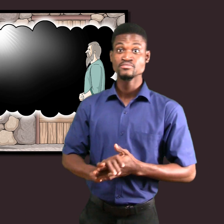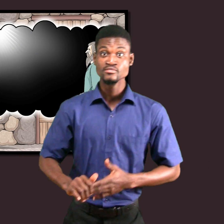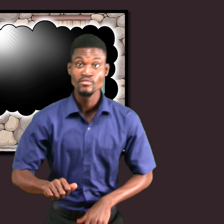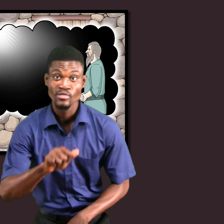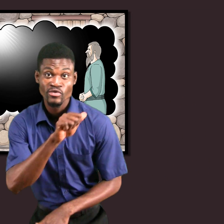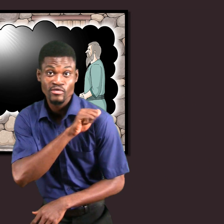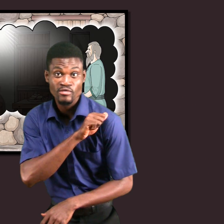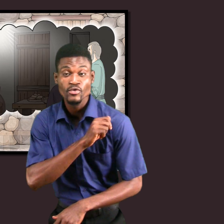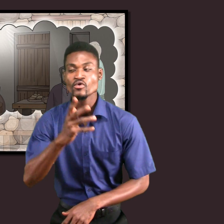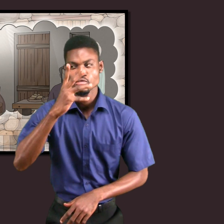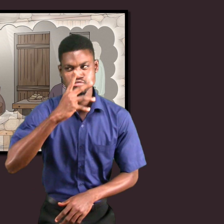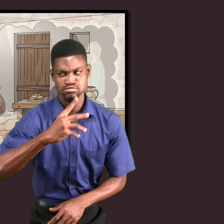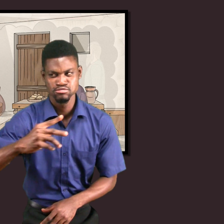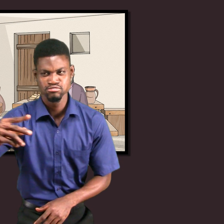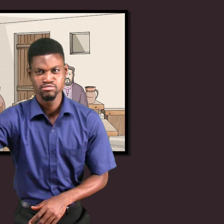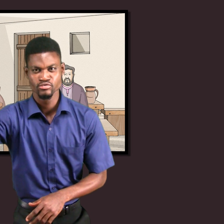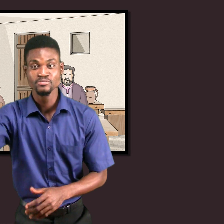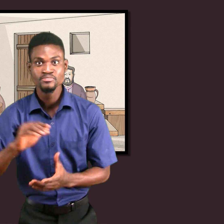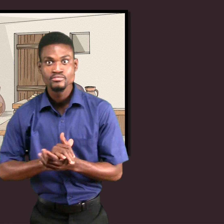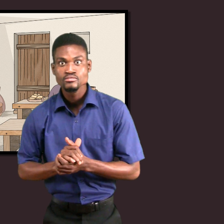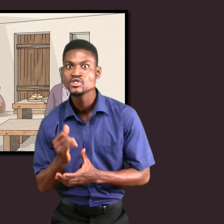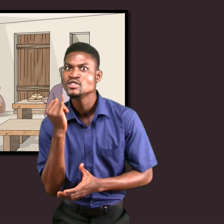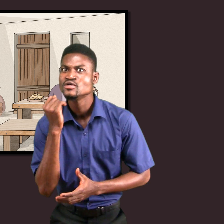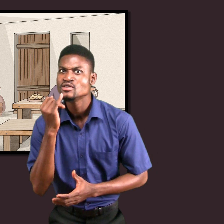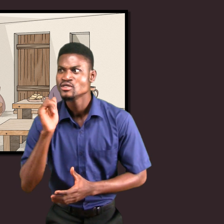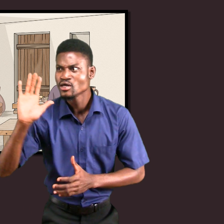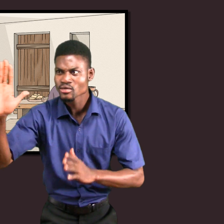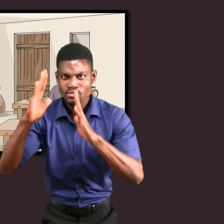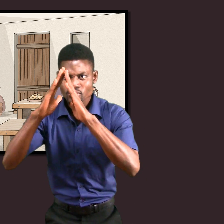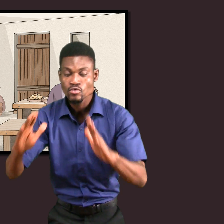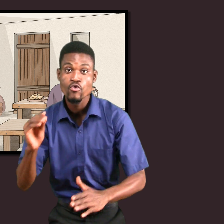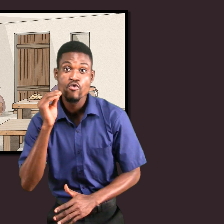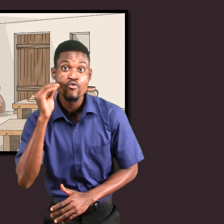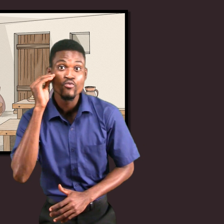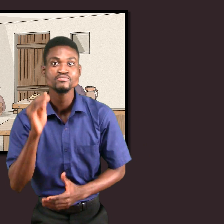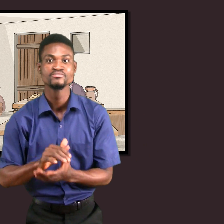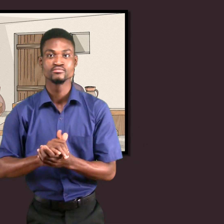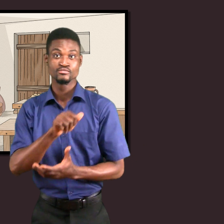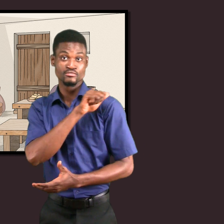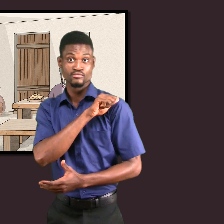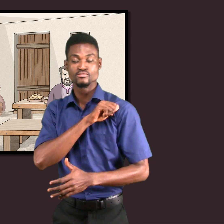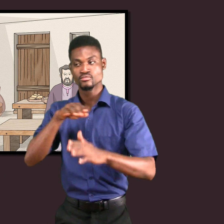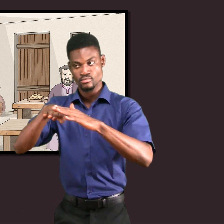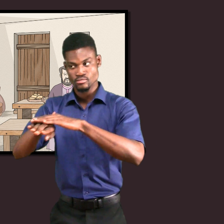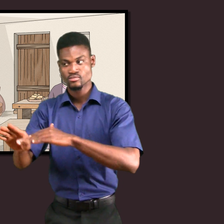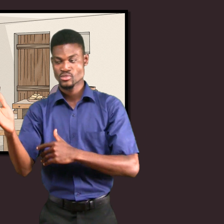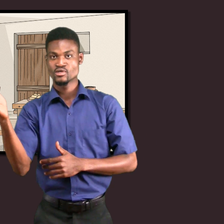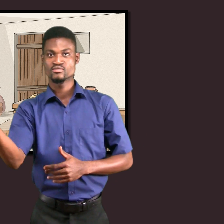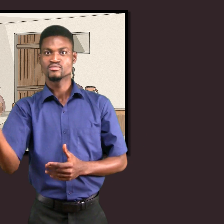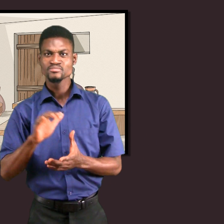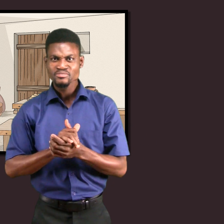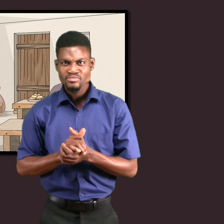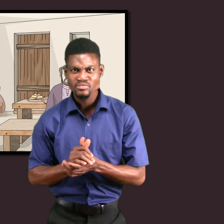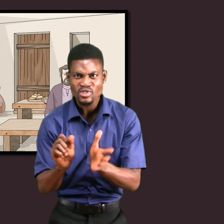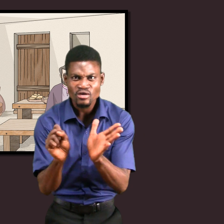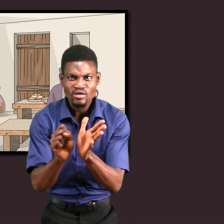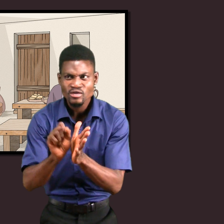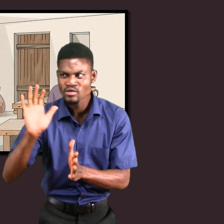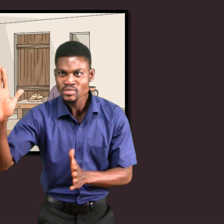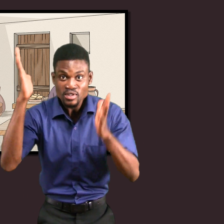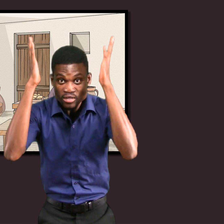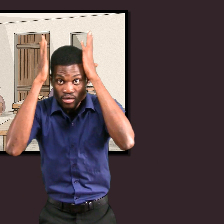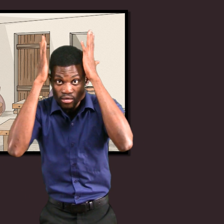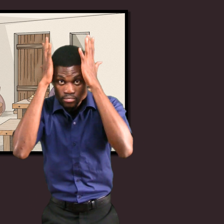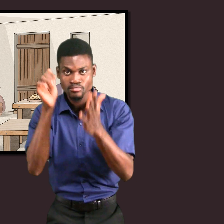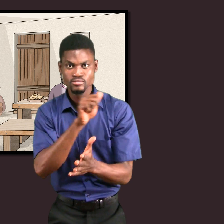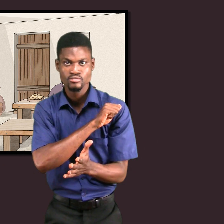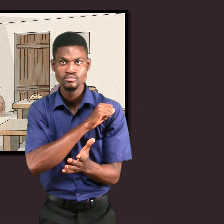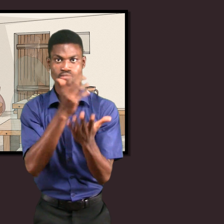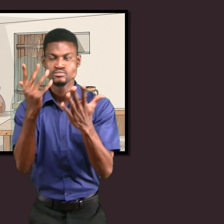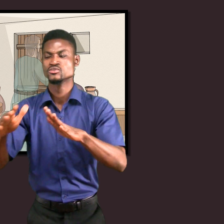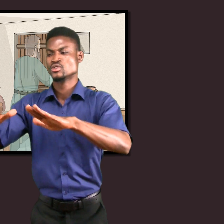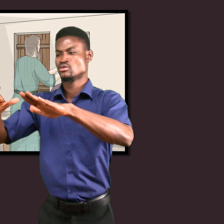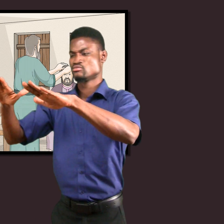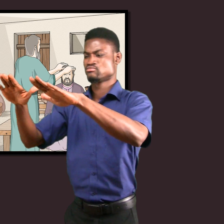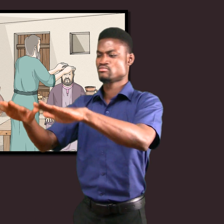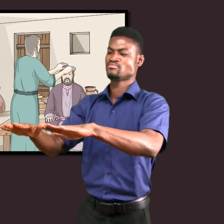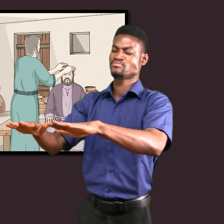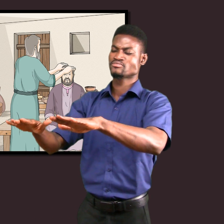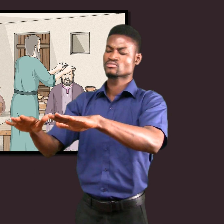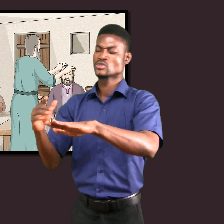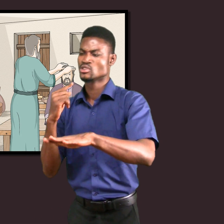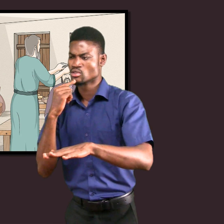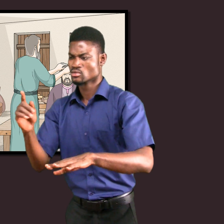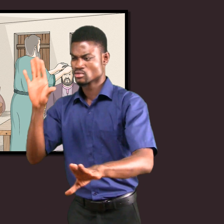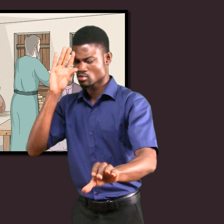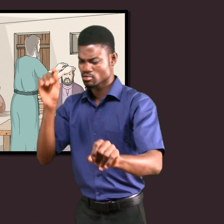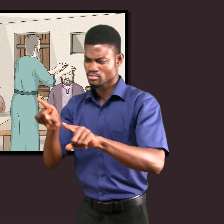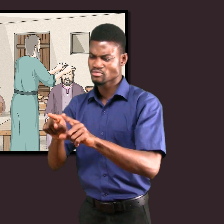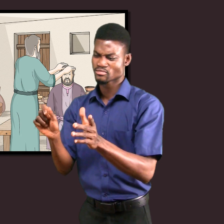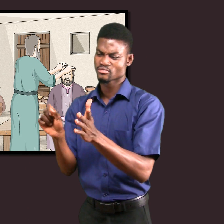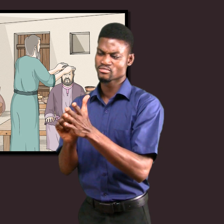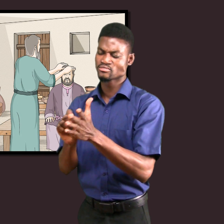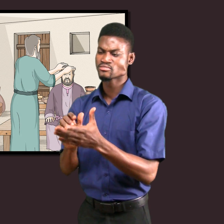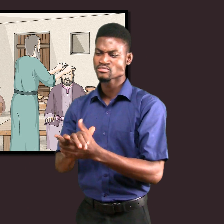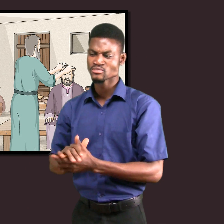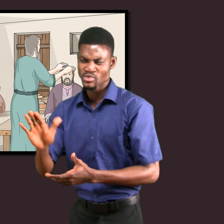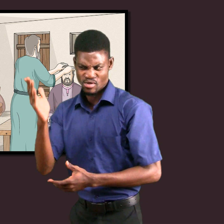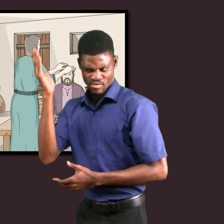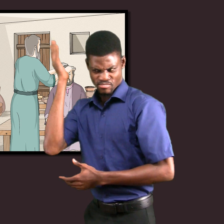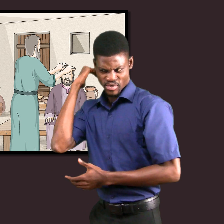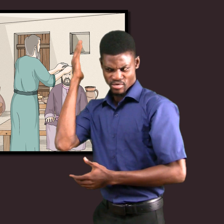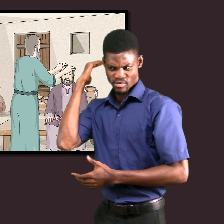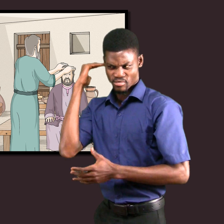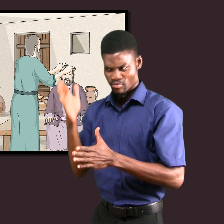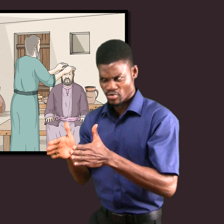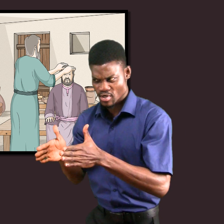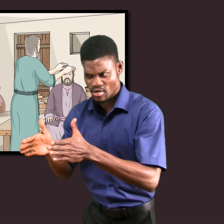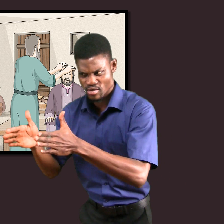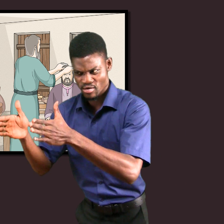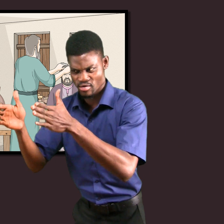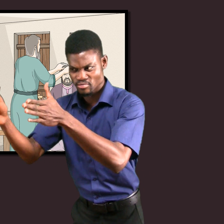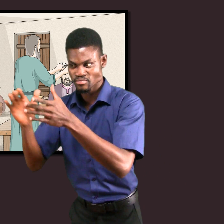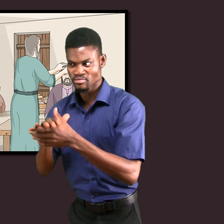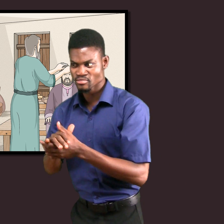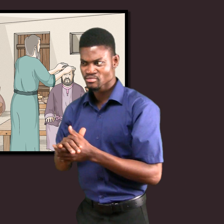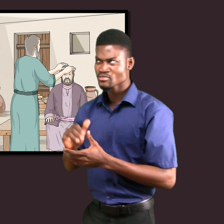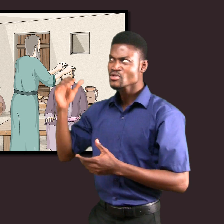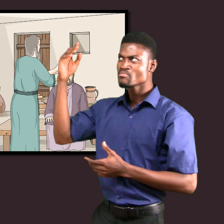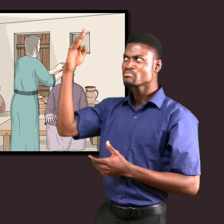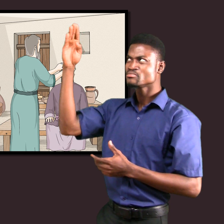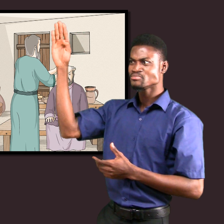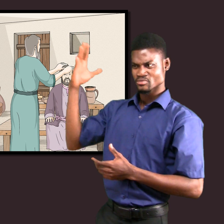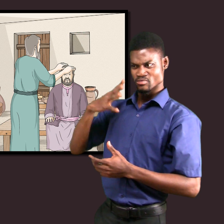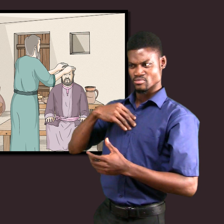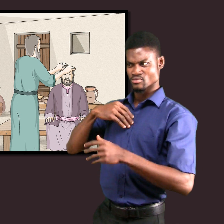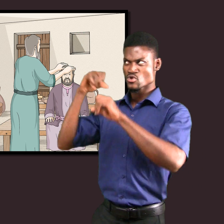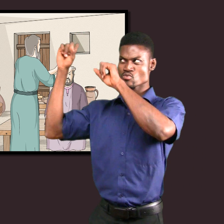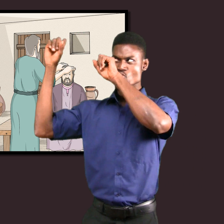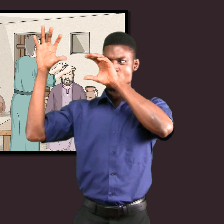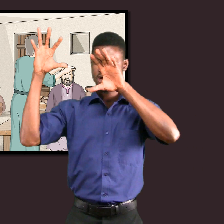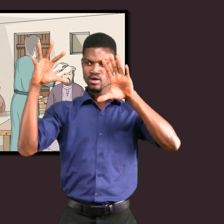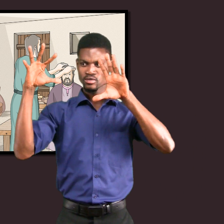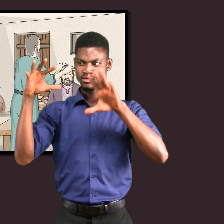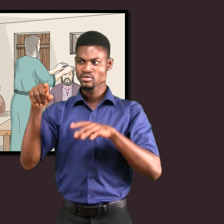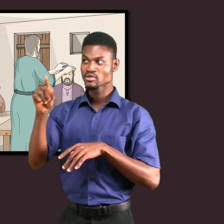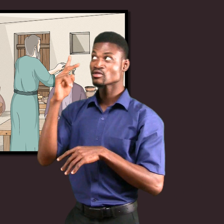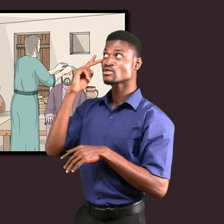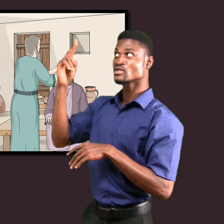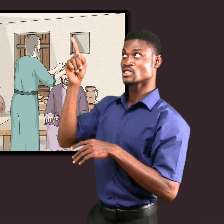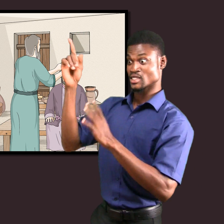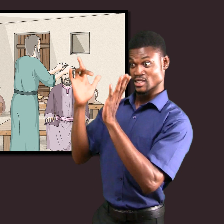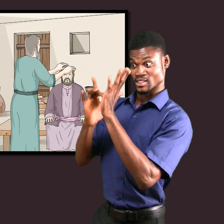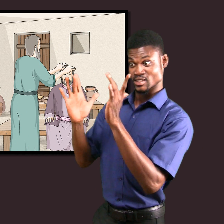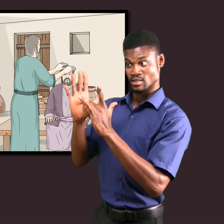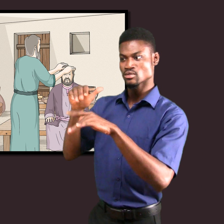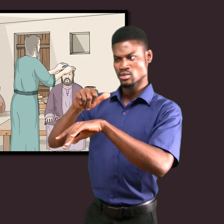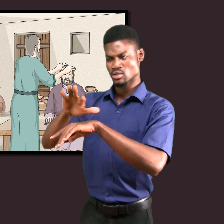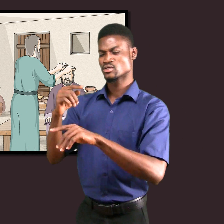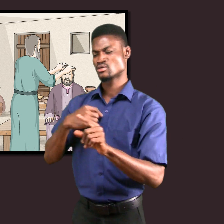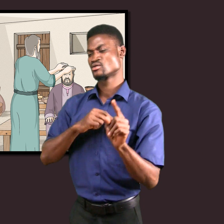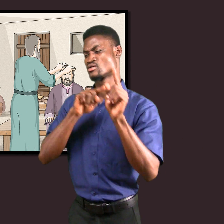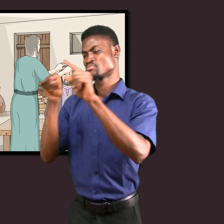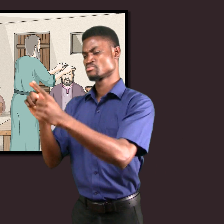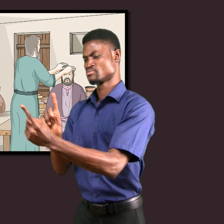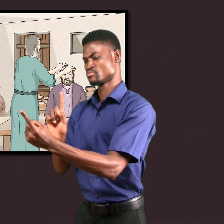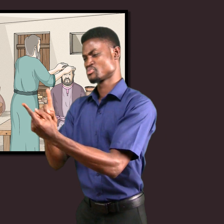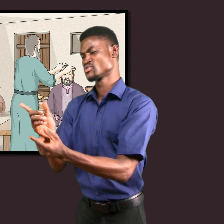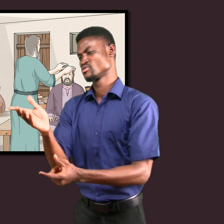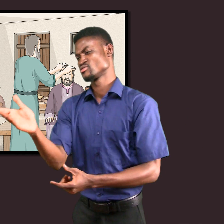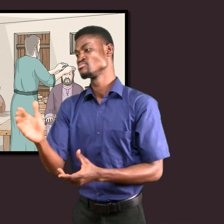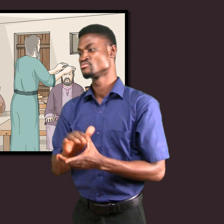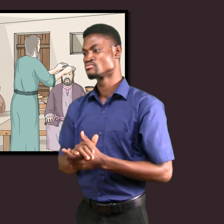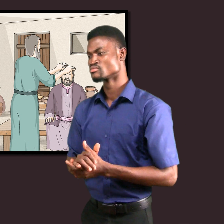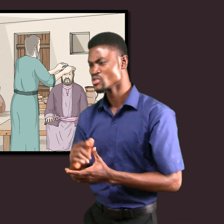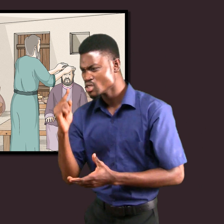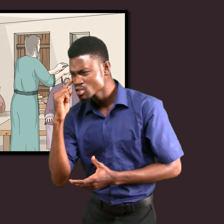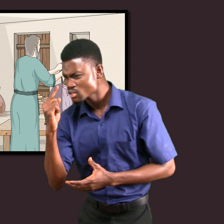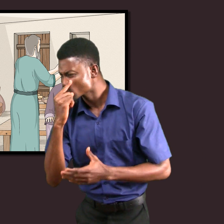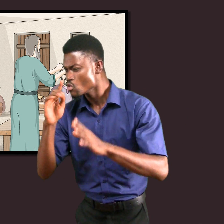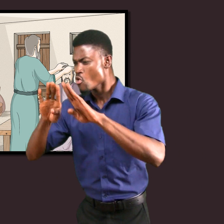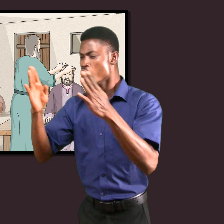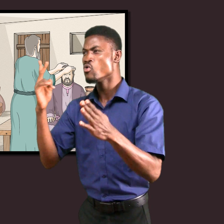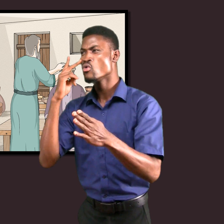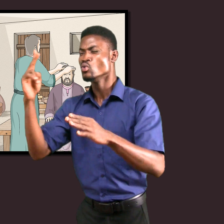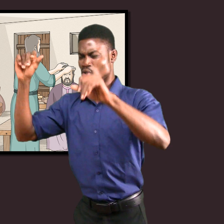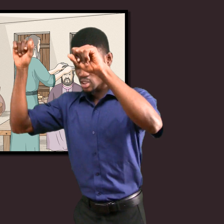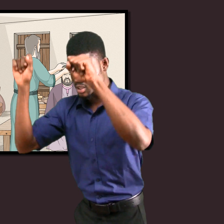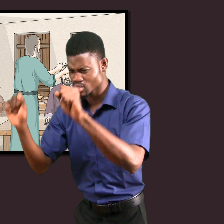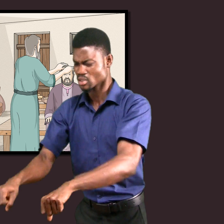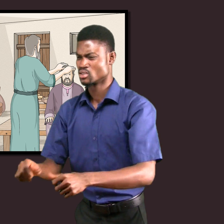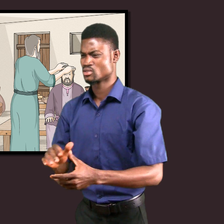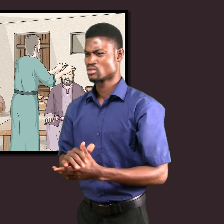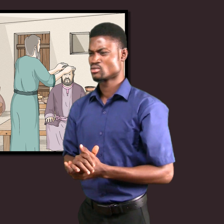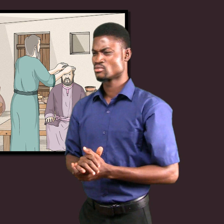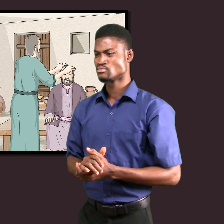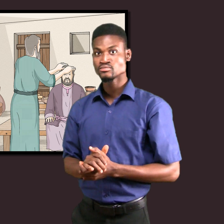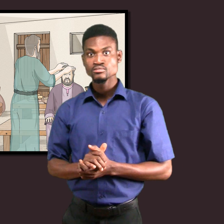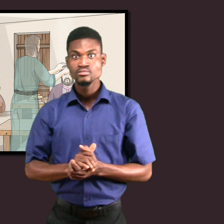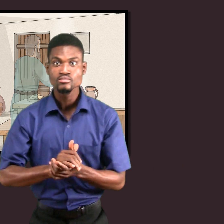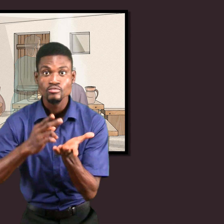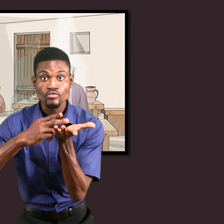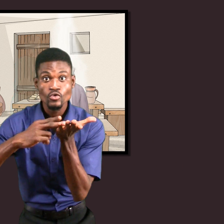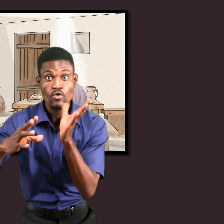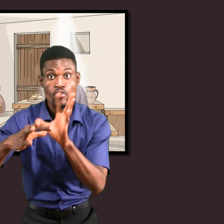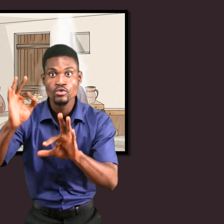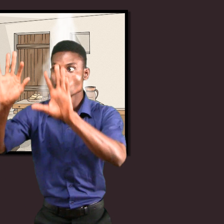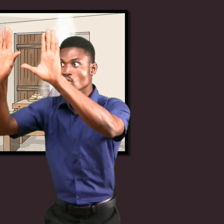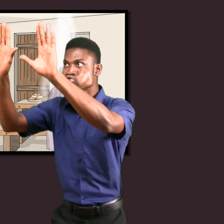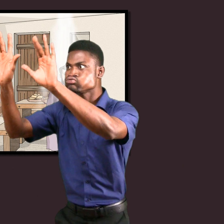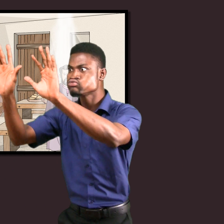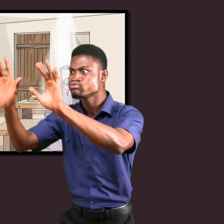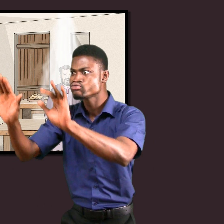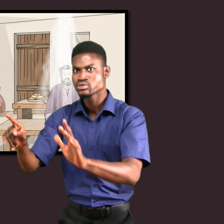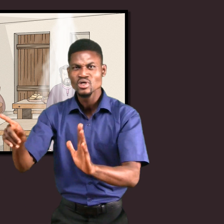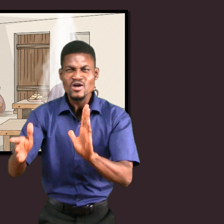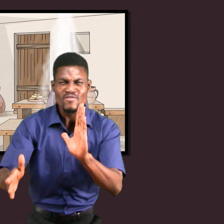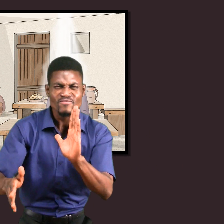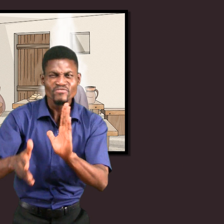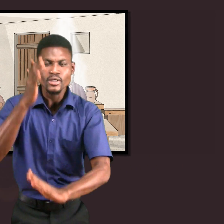So Ananias went to the house, and when he arrived, he placed his hands on Saul. “Brother Saul,” he said, “the Lord Jesus, who appeared to you on the road as you were coming here, has sent me so that you may see again and be filled with the Holy Spirit.”